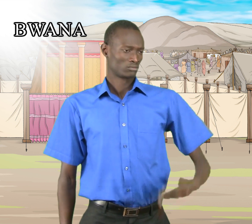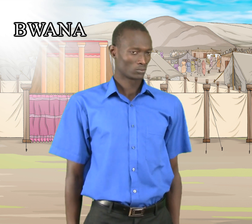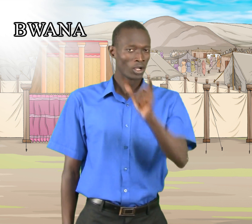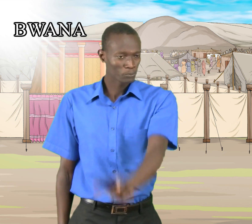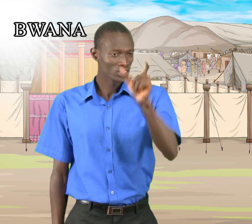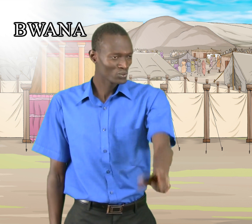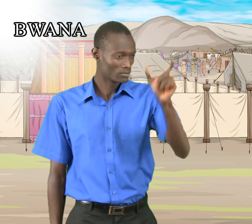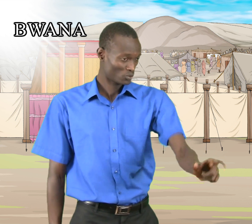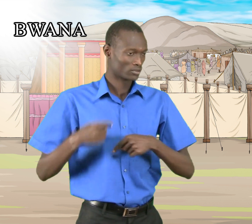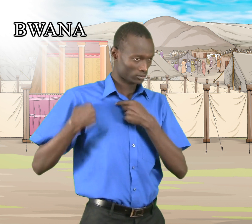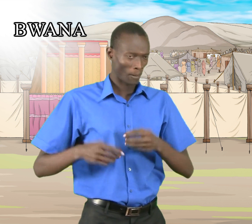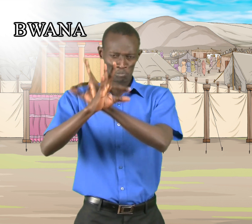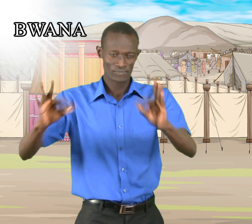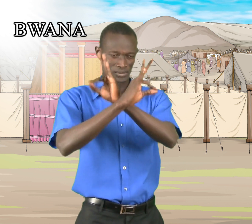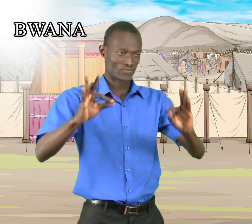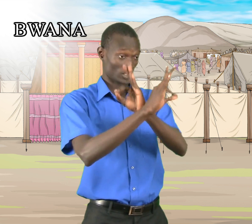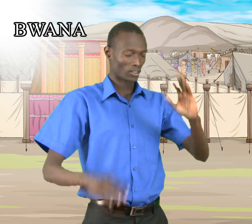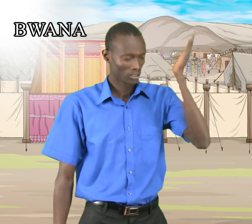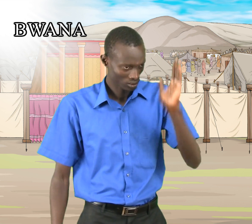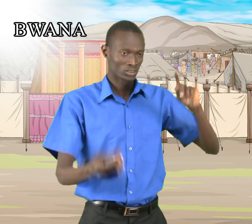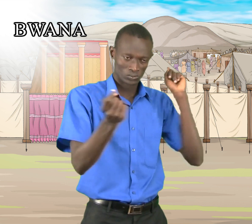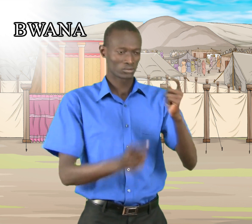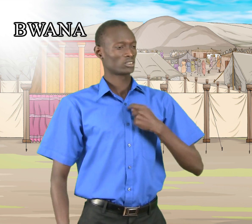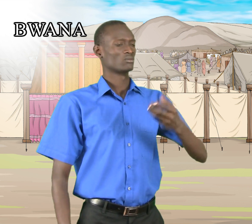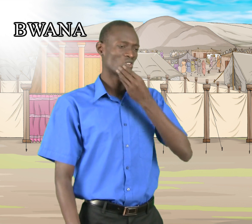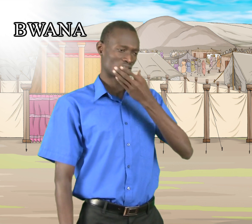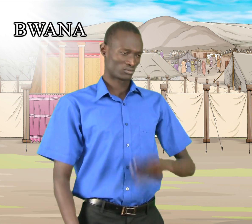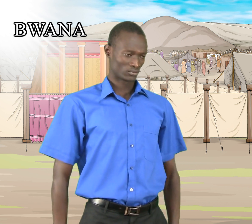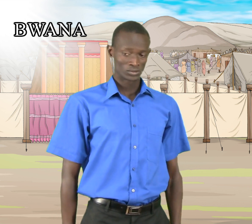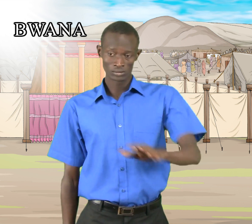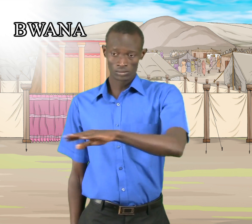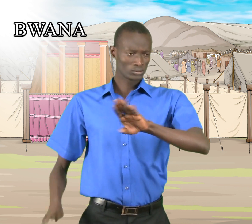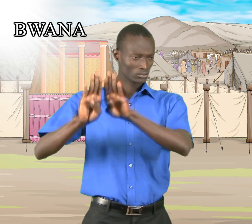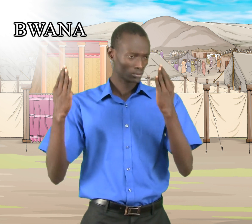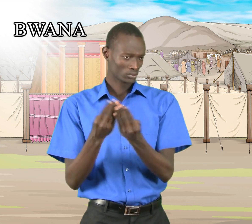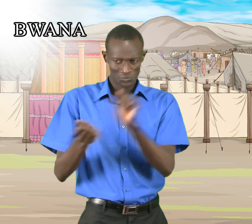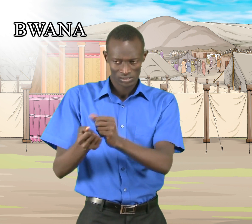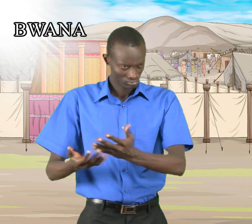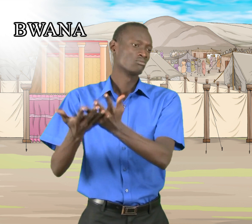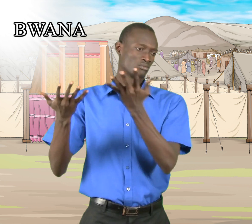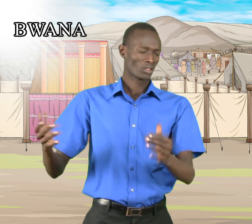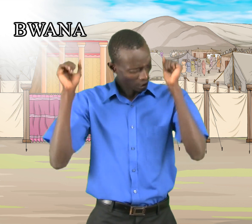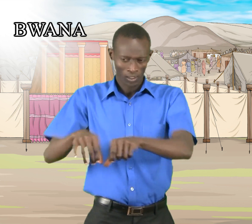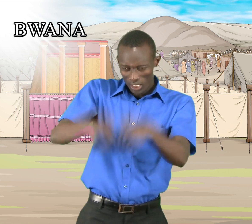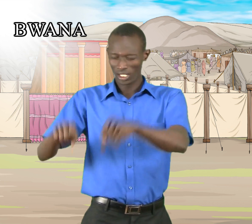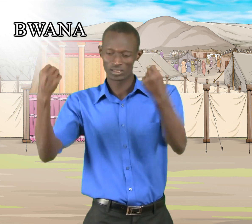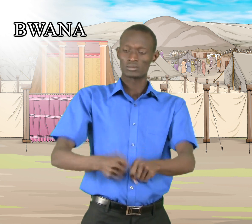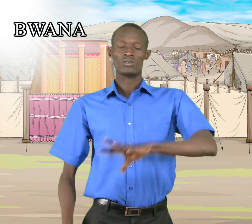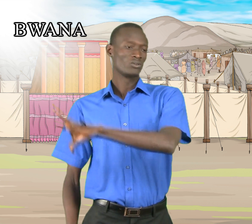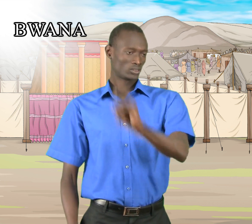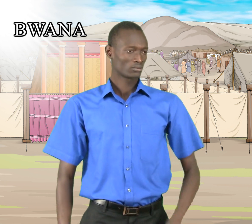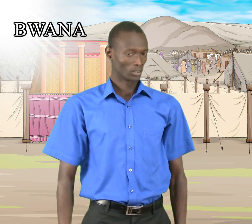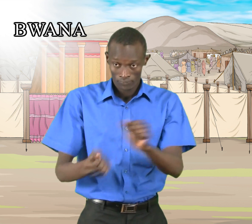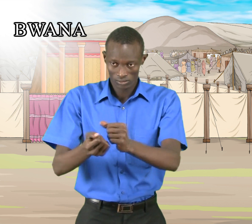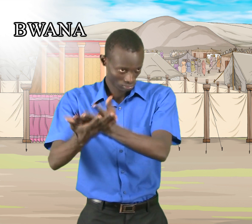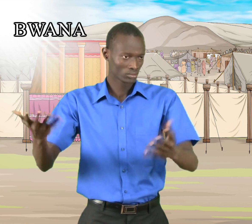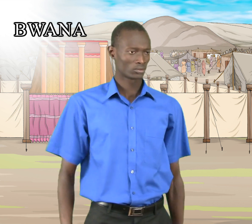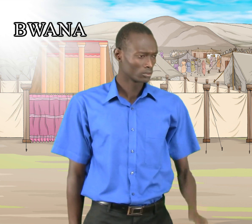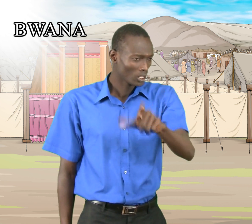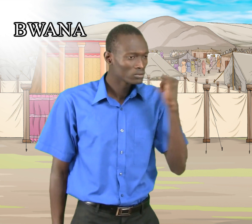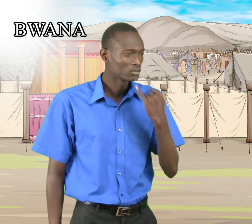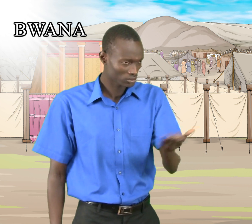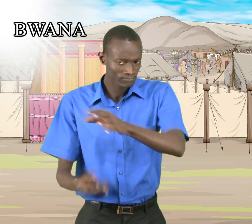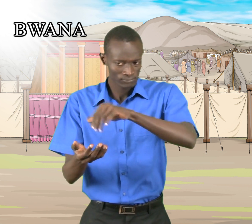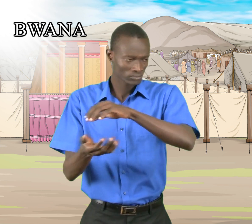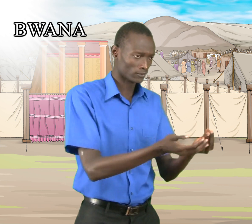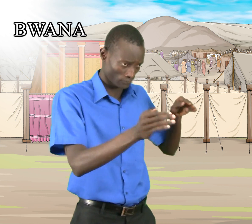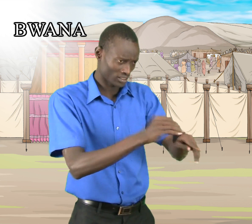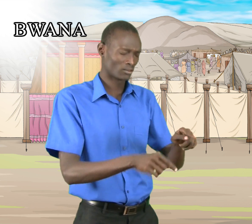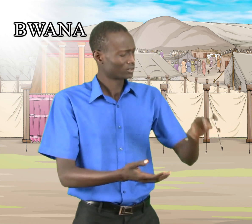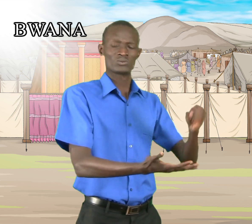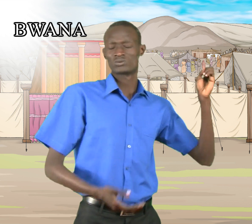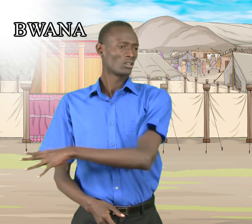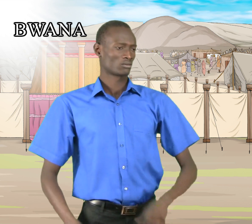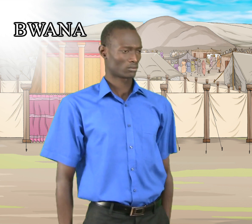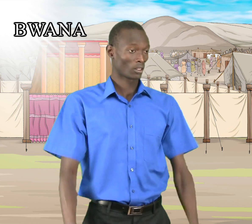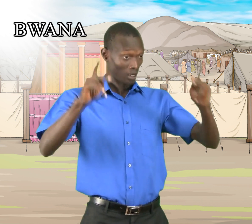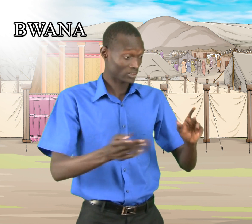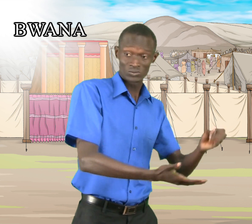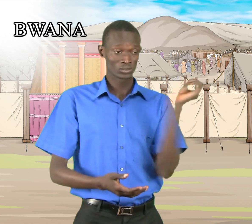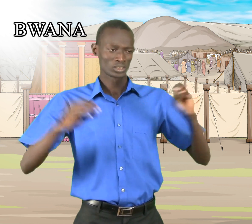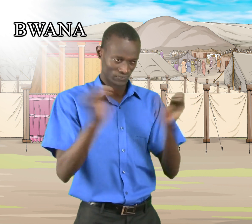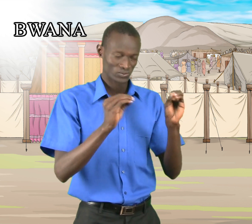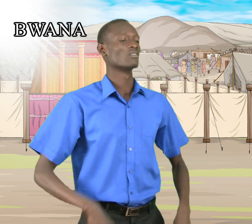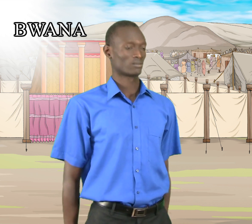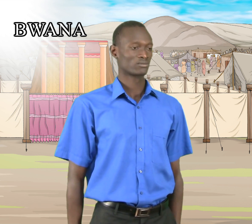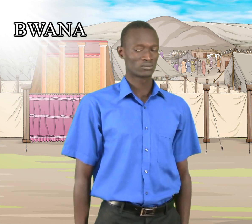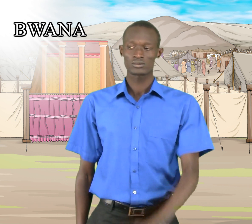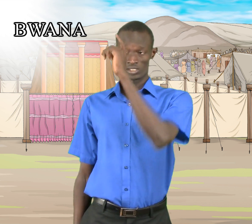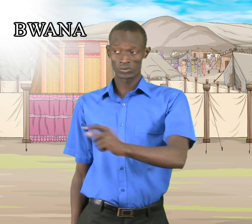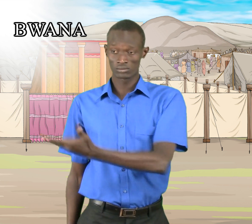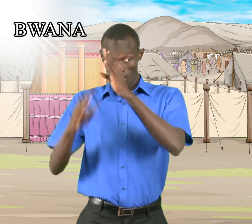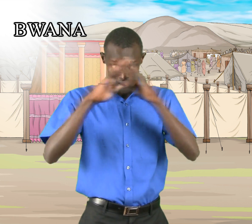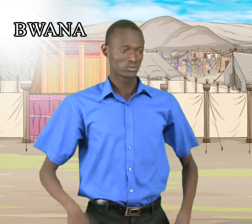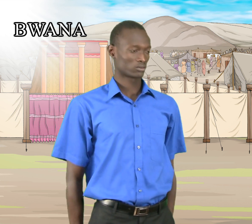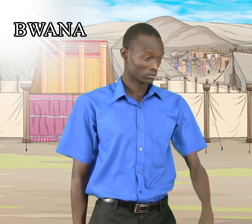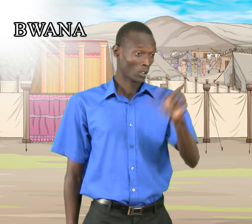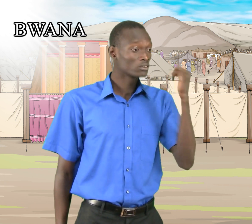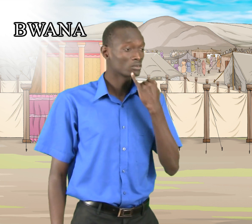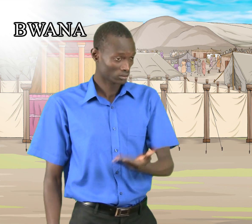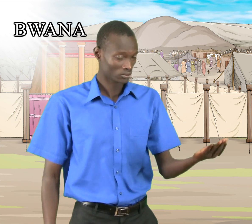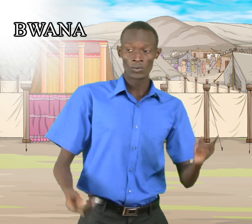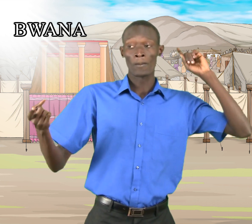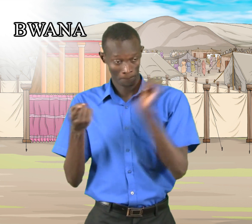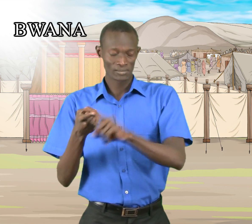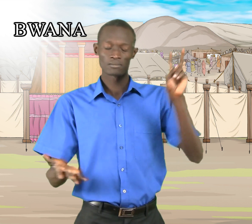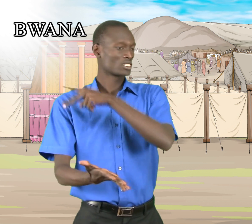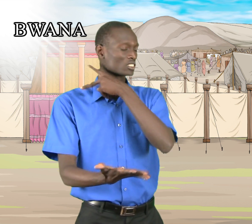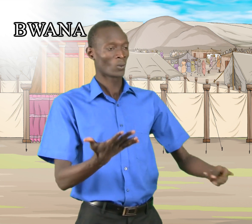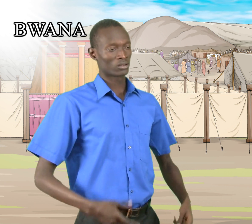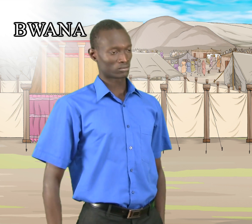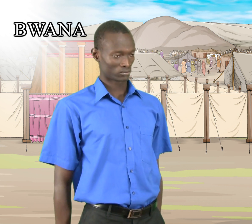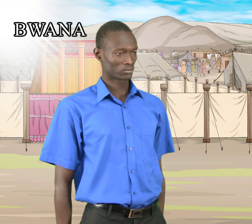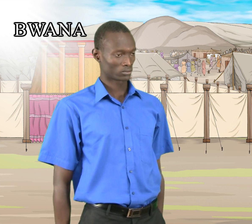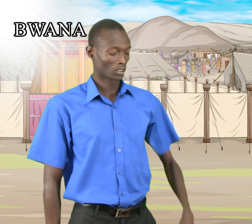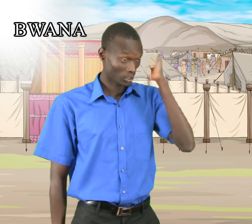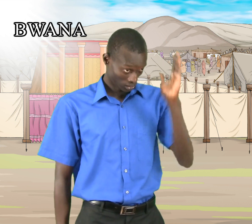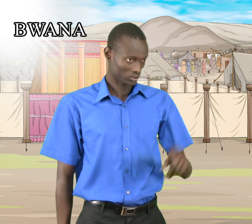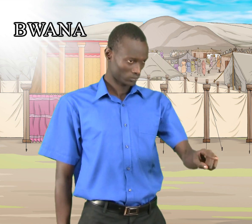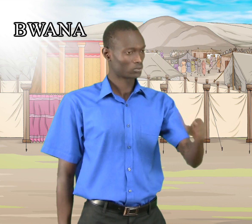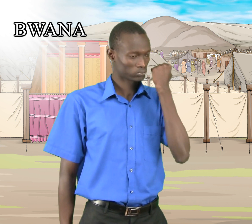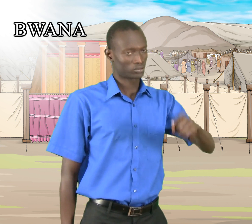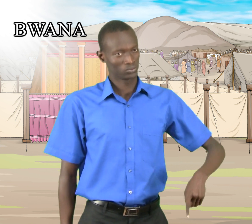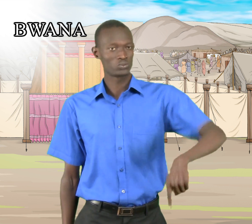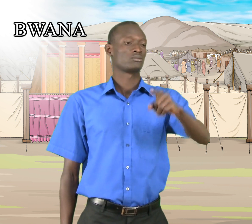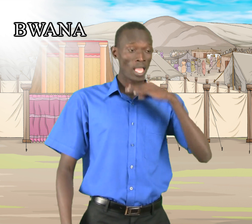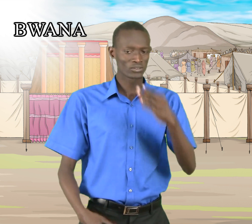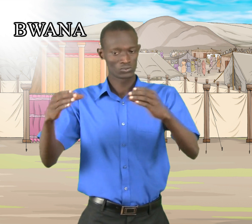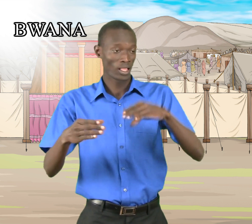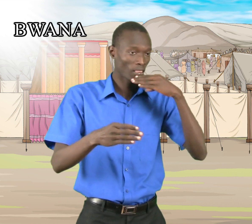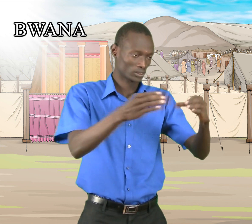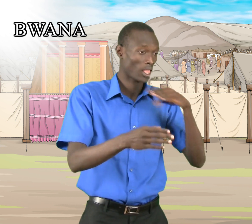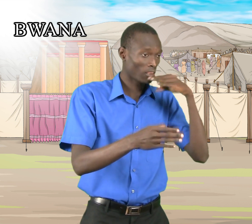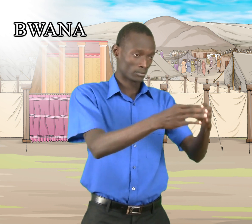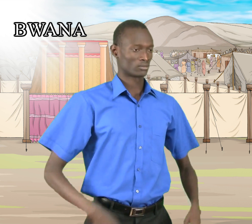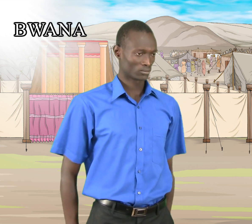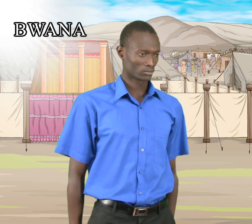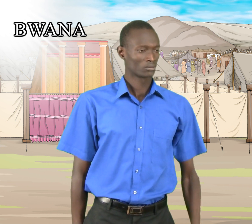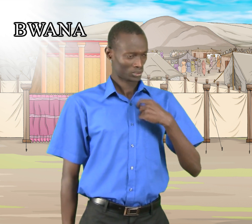Get up and consecrate the people, saying, ‘Consecrate yourselves for tomorrow, for this is what the LORD, the God of Israel, says: Among you, O Israel, there are things devoted to destruction. You cannot stand against your enemies until you remove them.